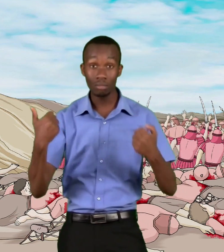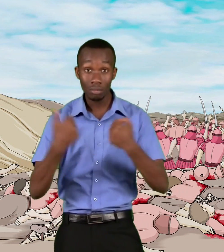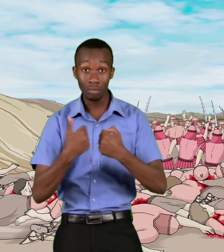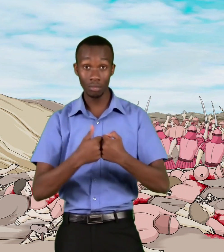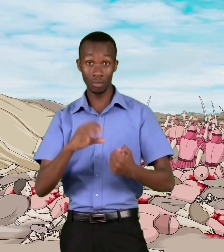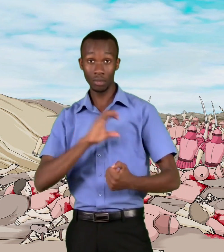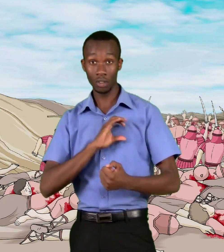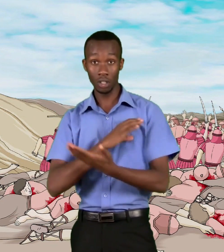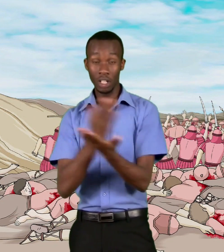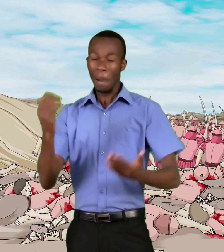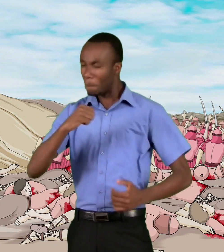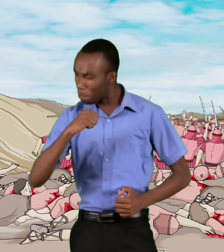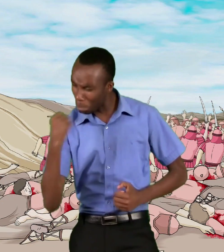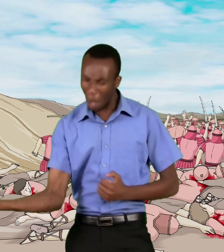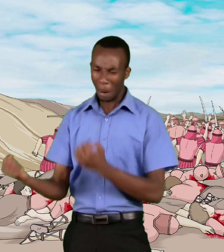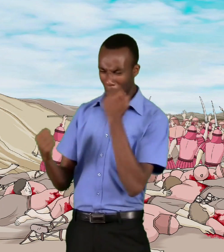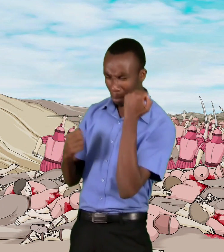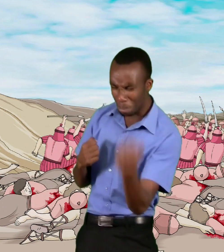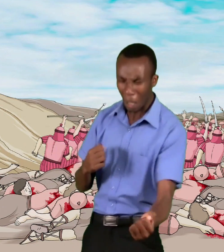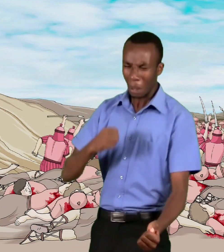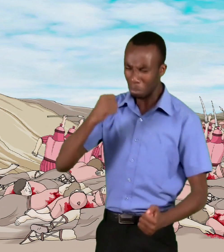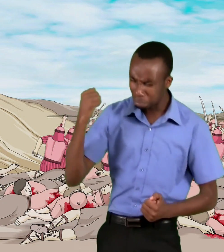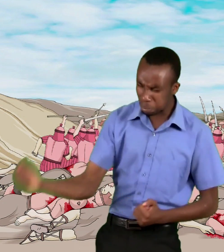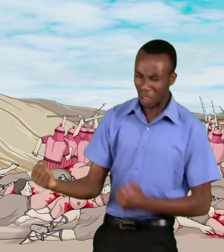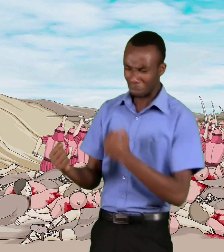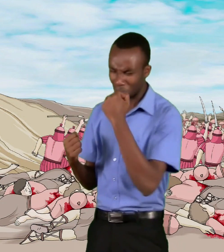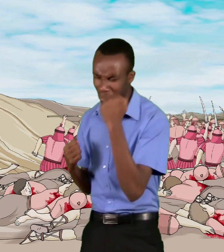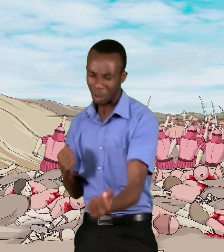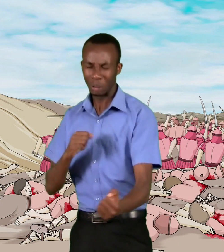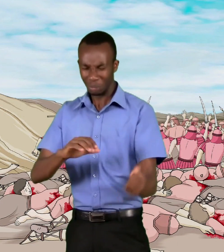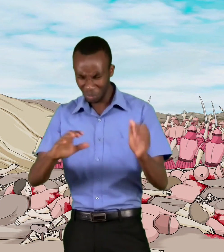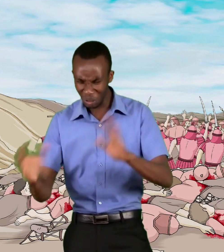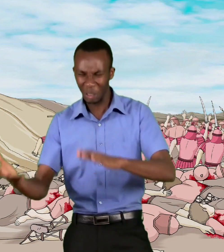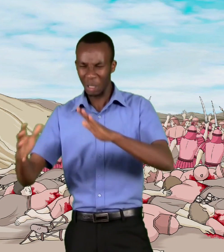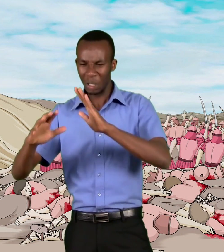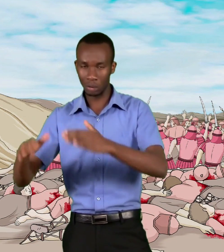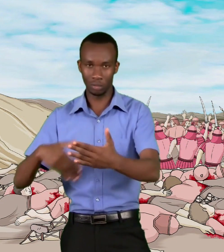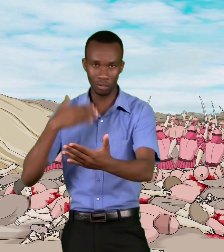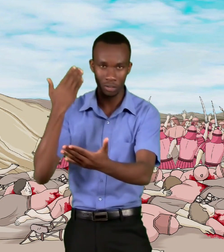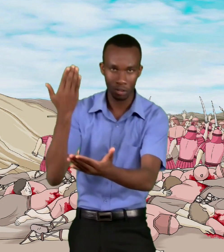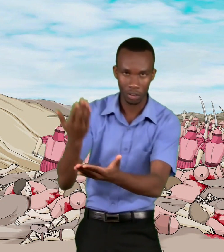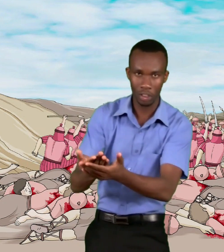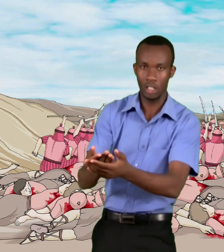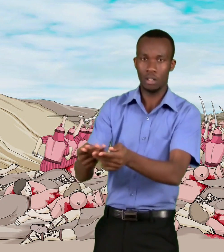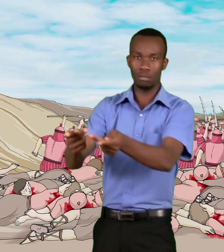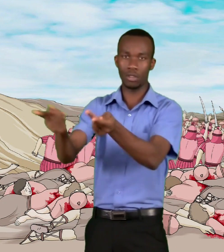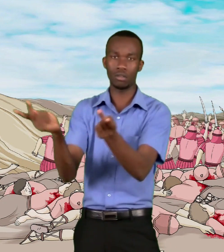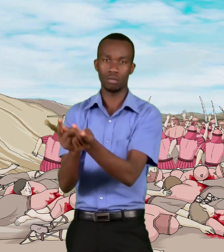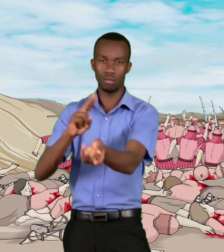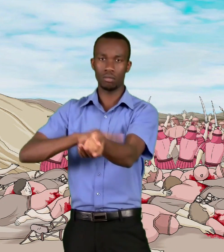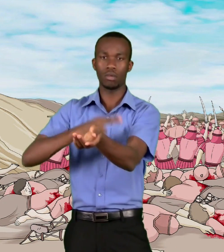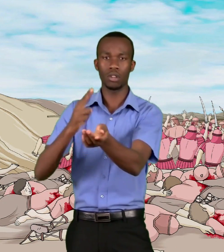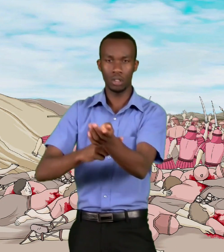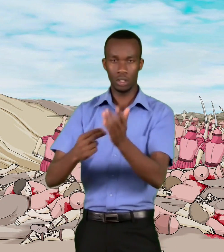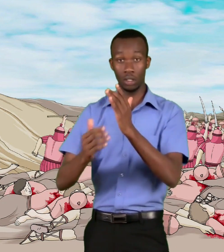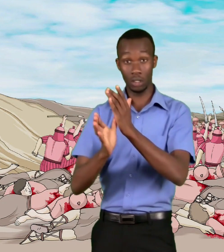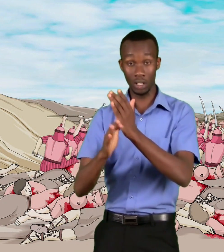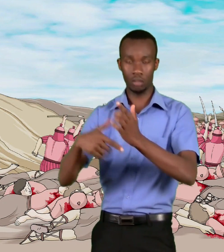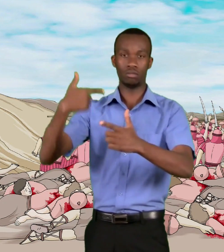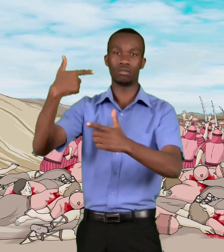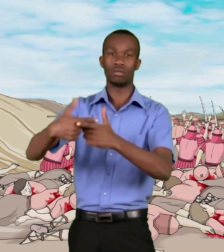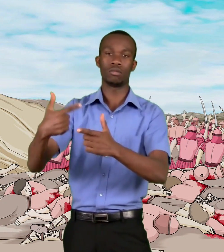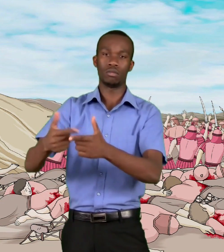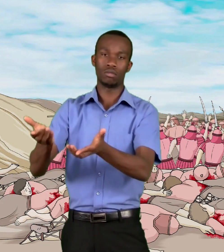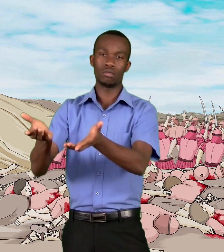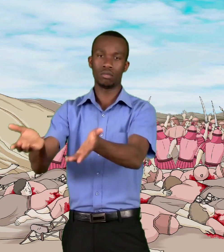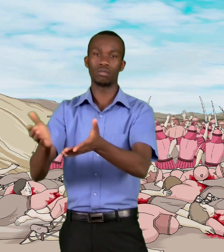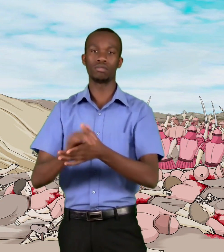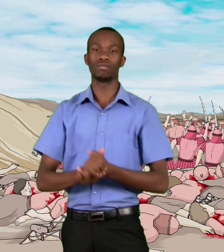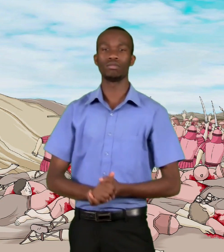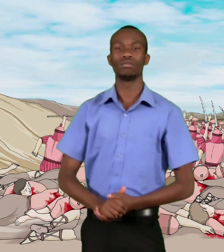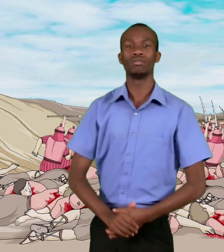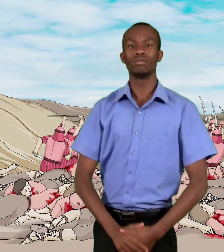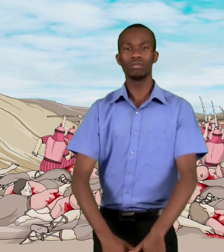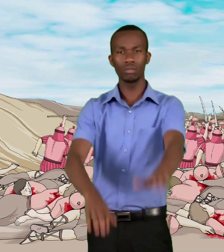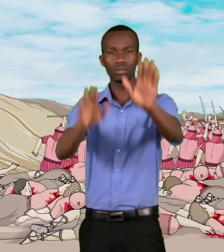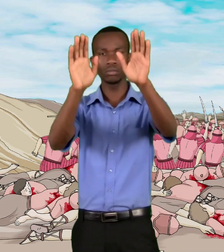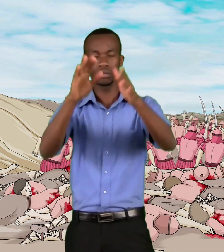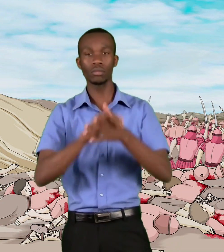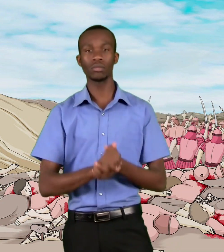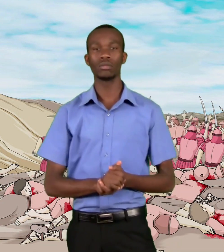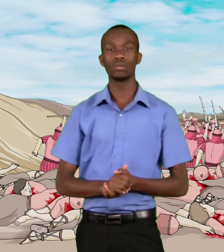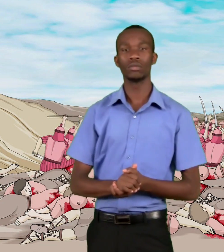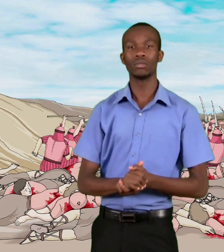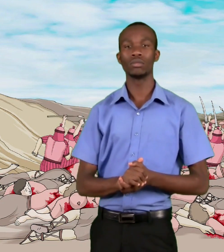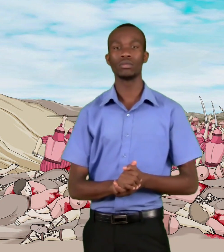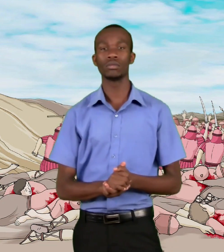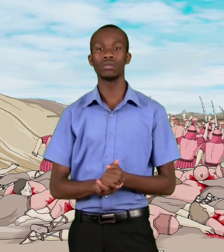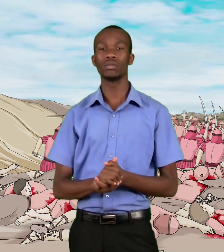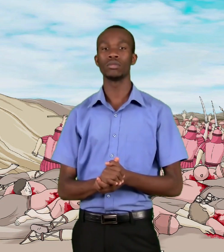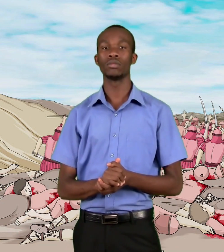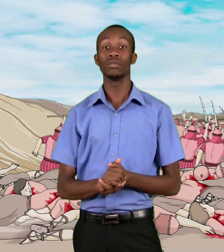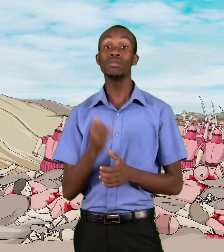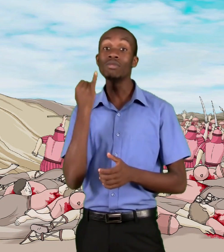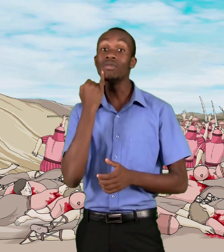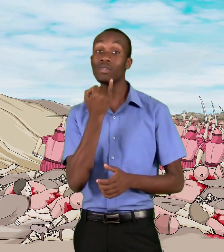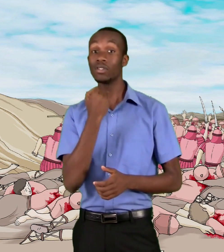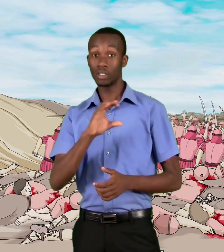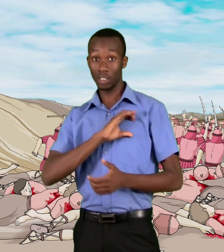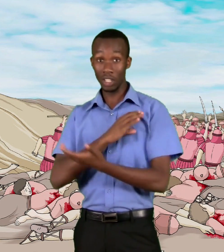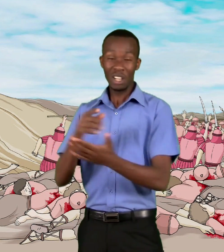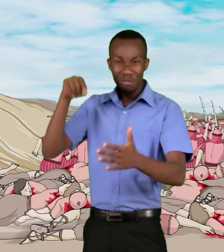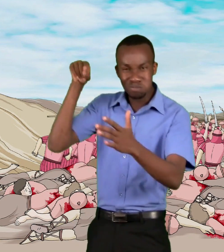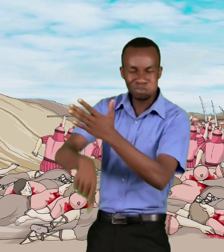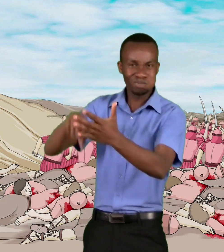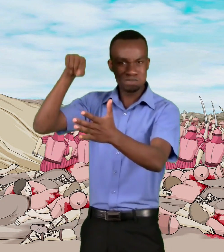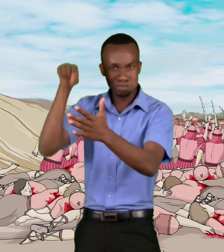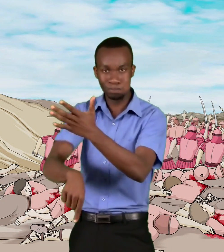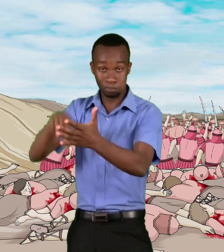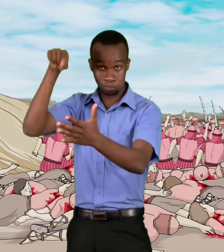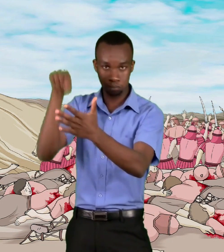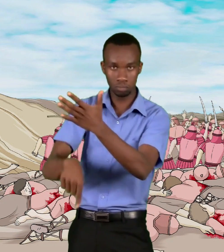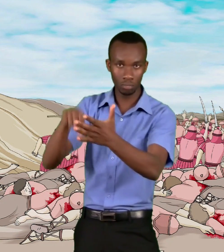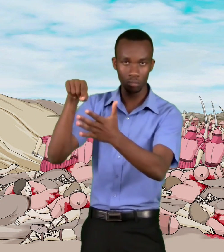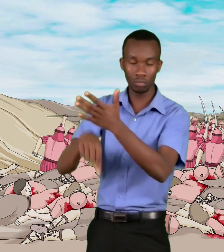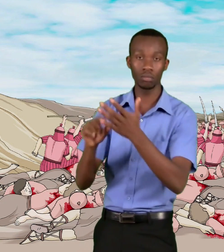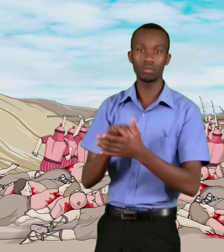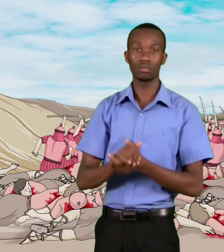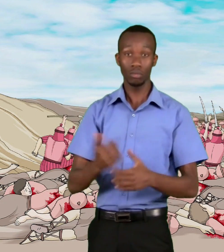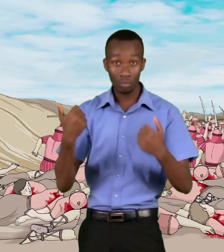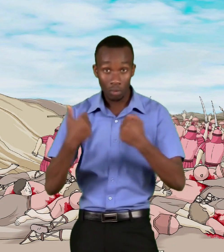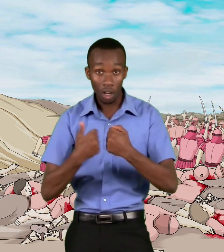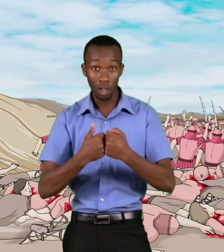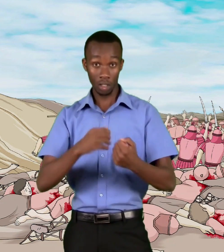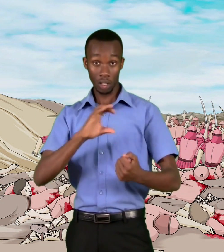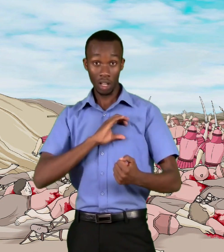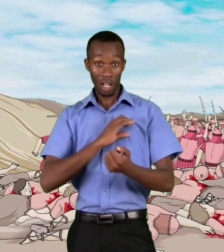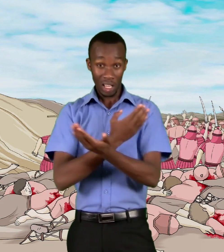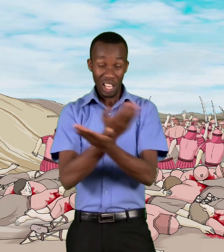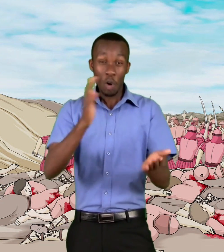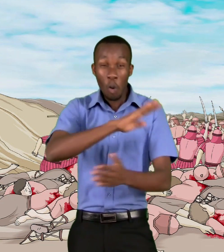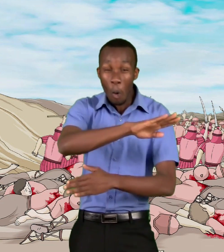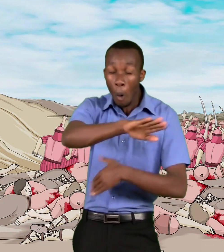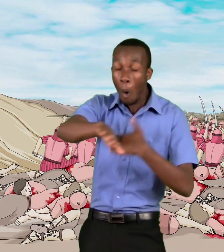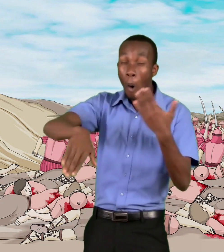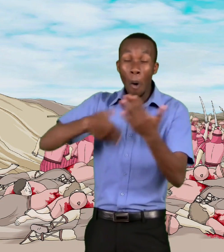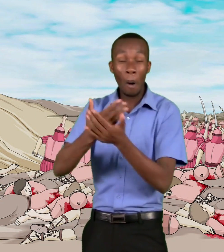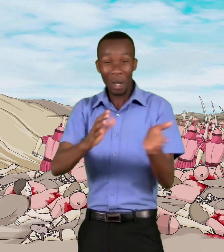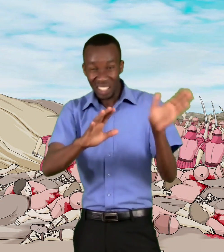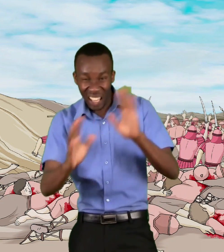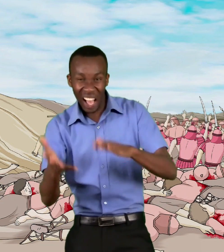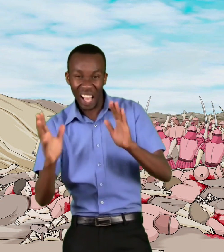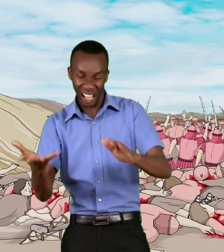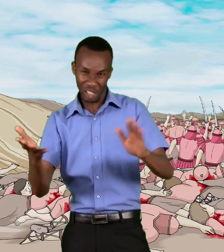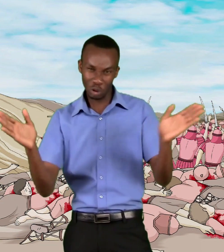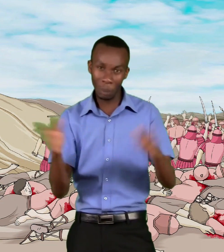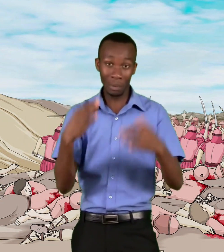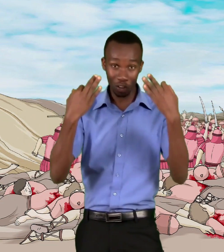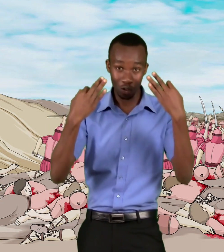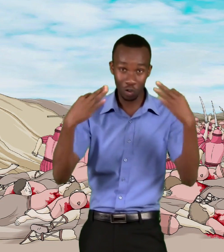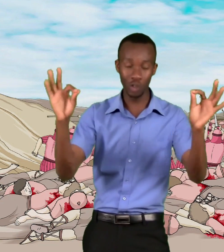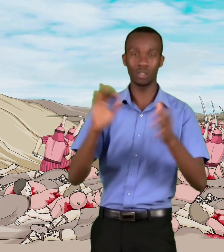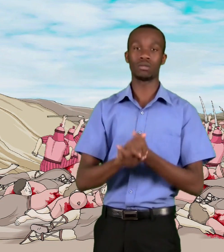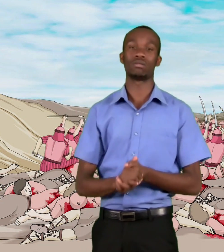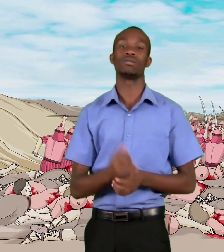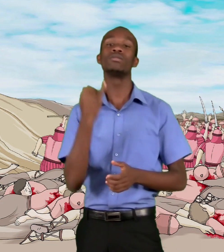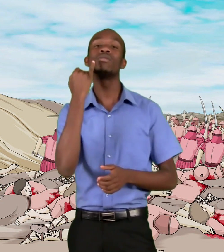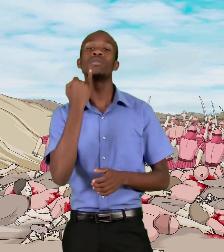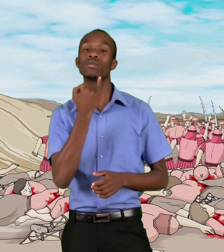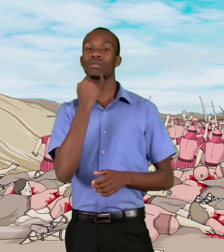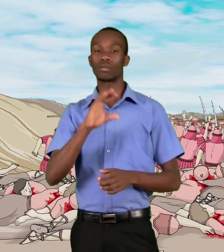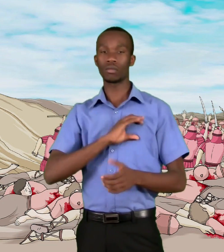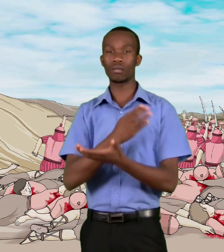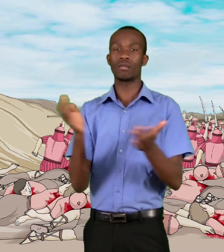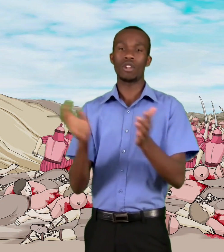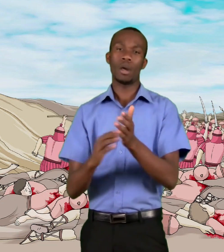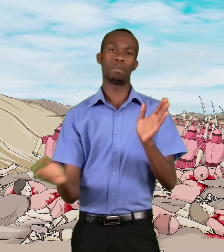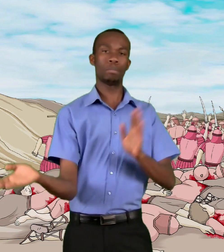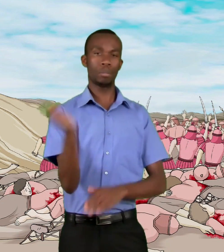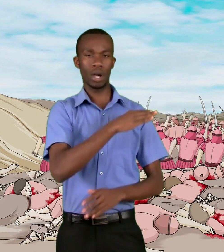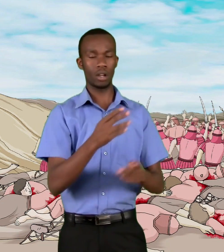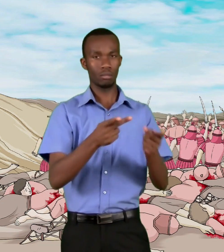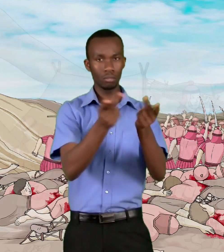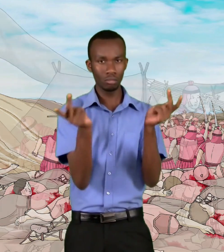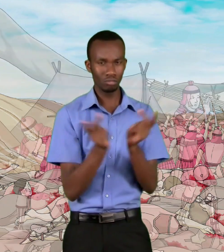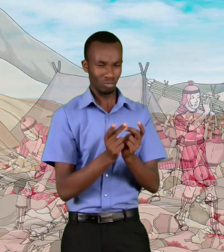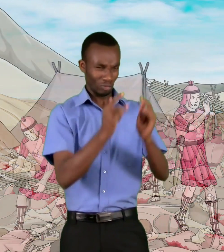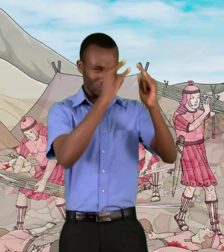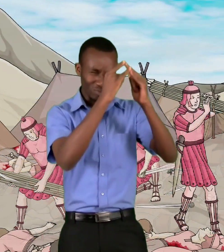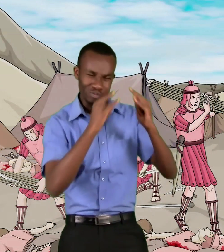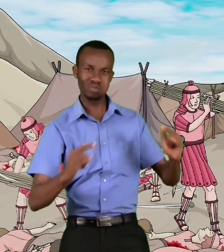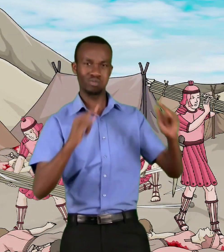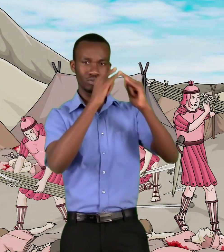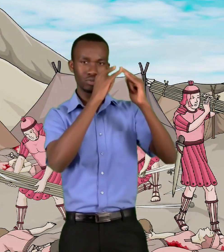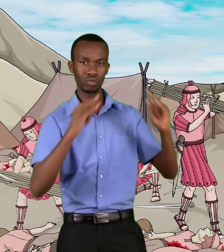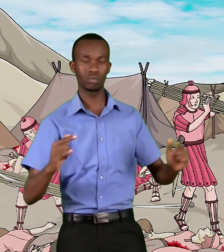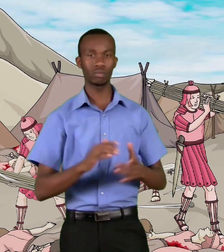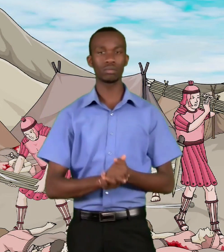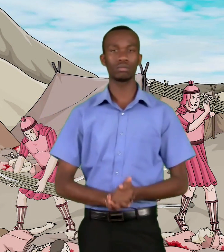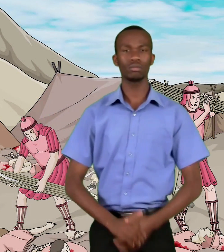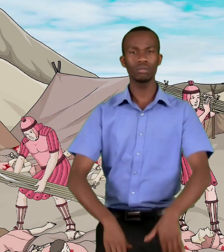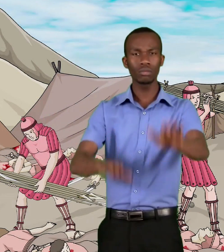And the bodies of the Philistines were strewn along the Shaaraim road to Gath and Ekron.